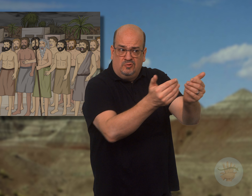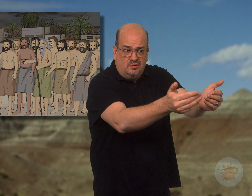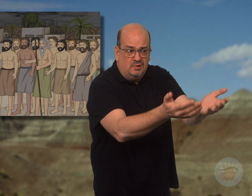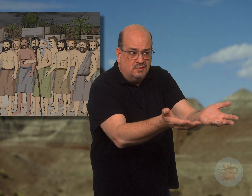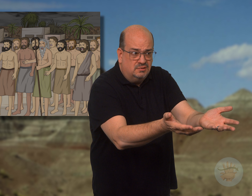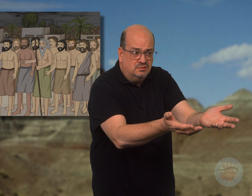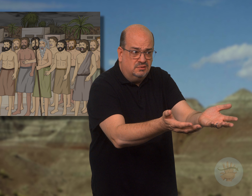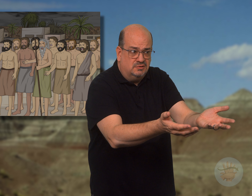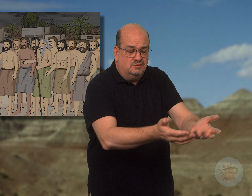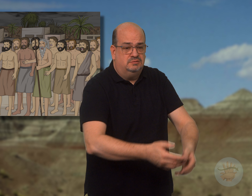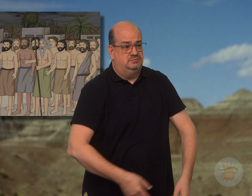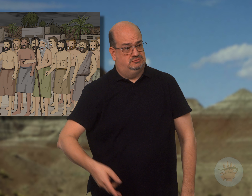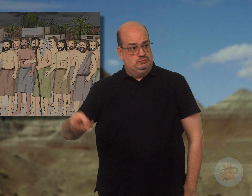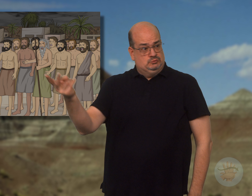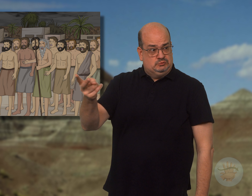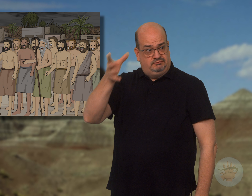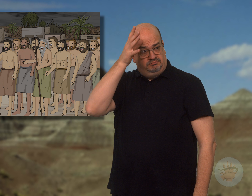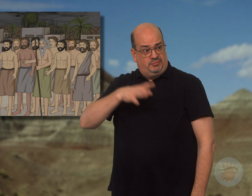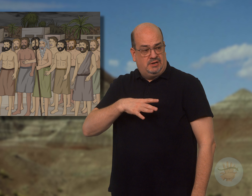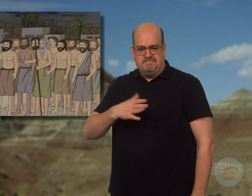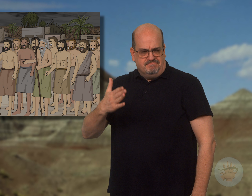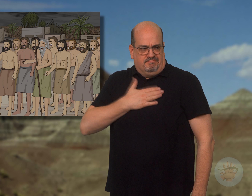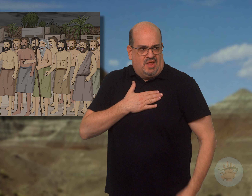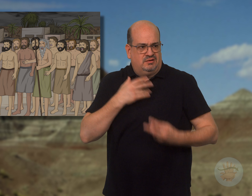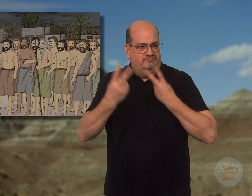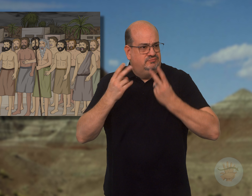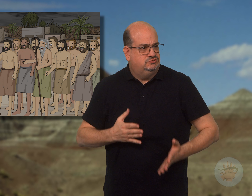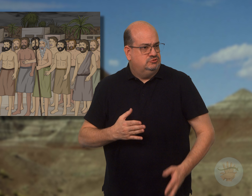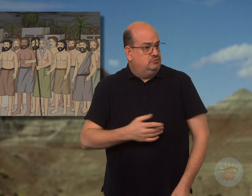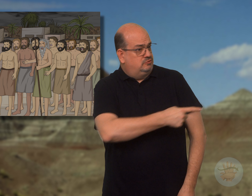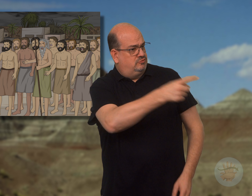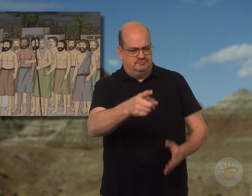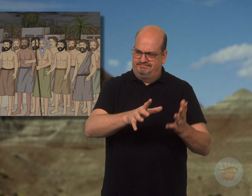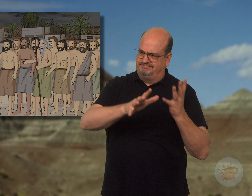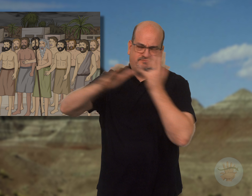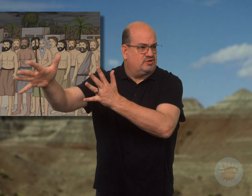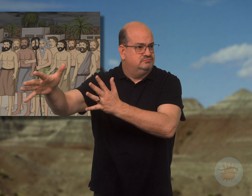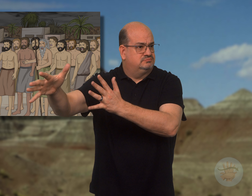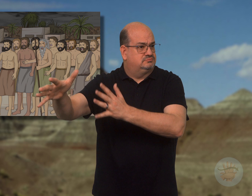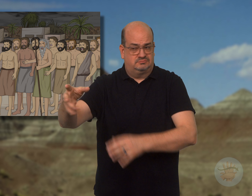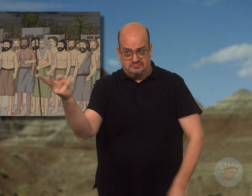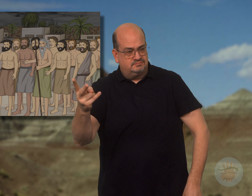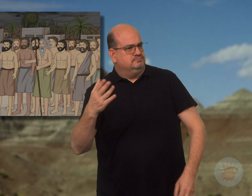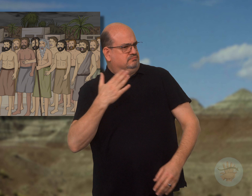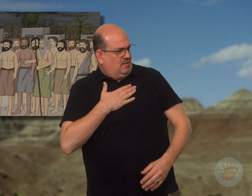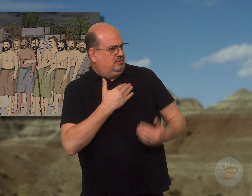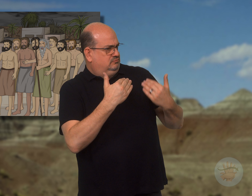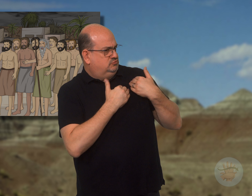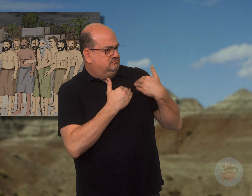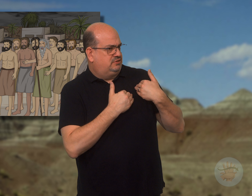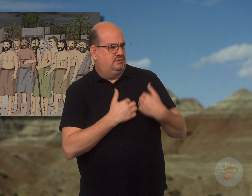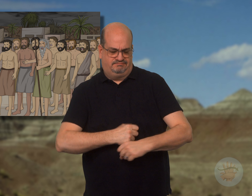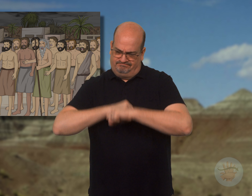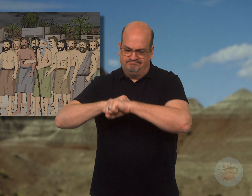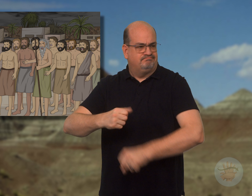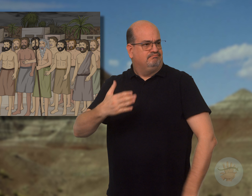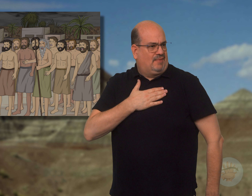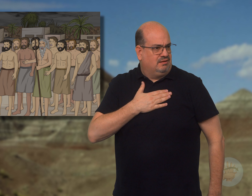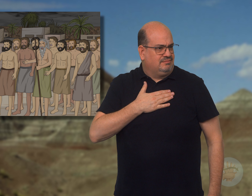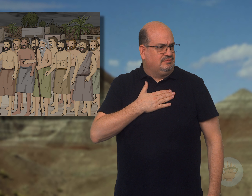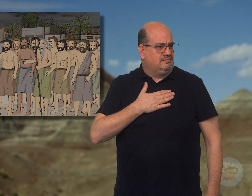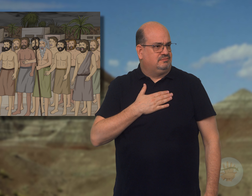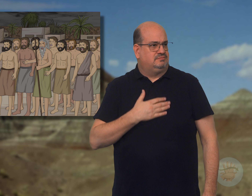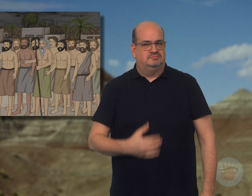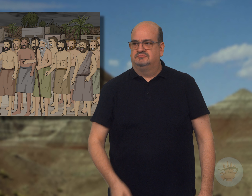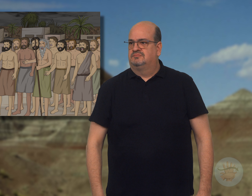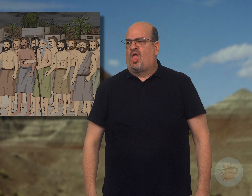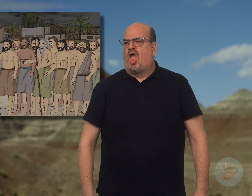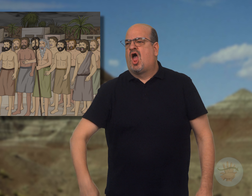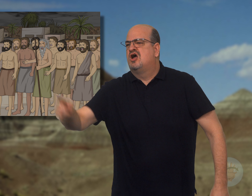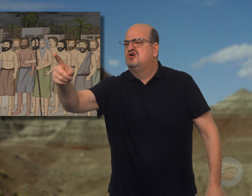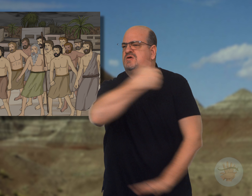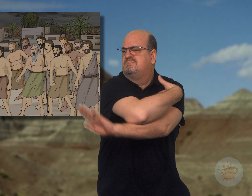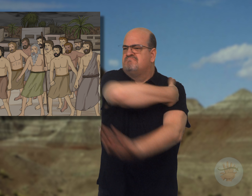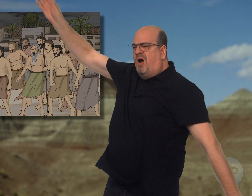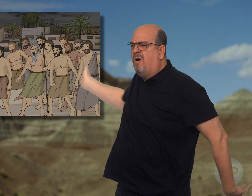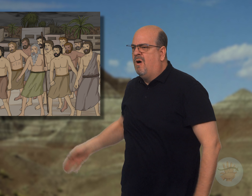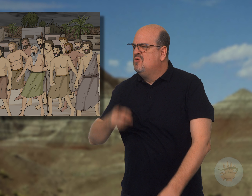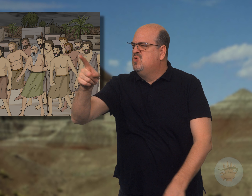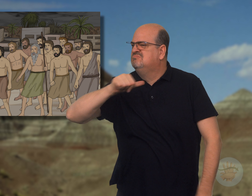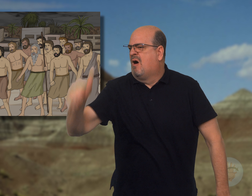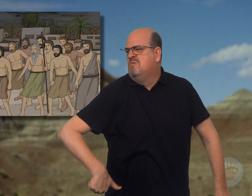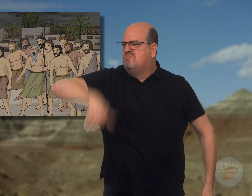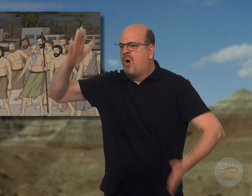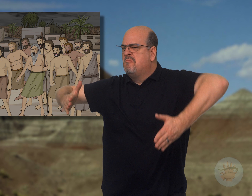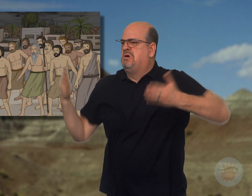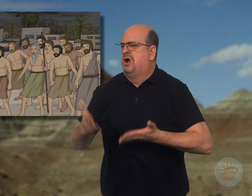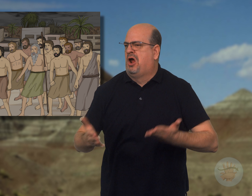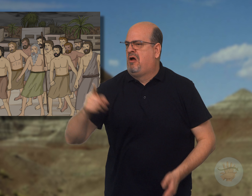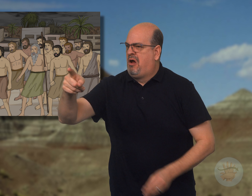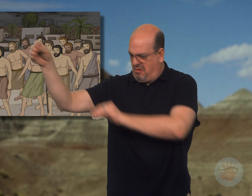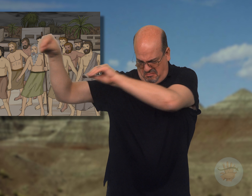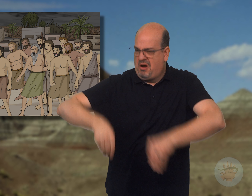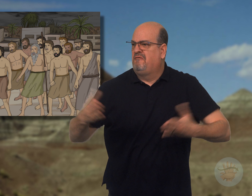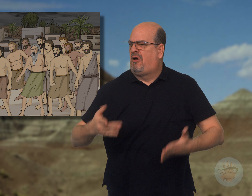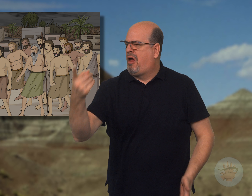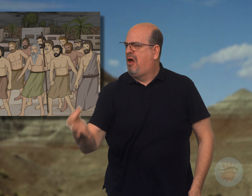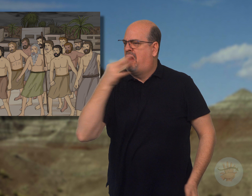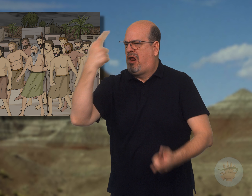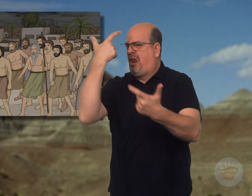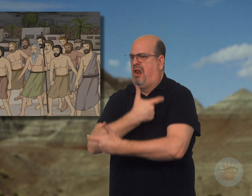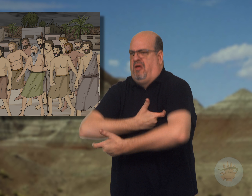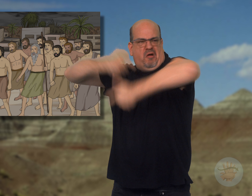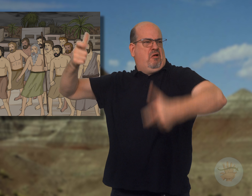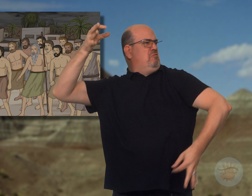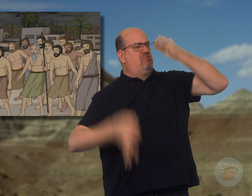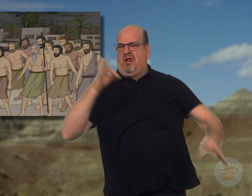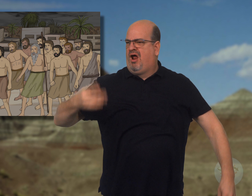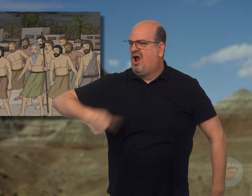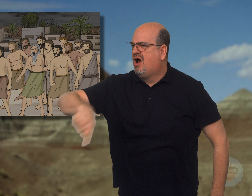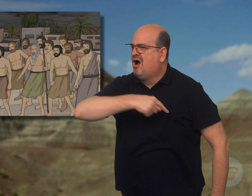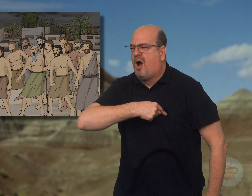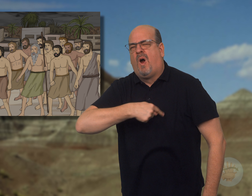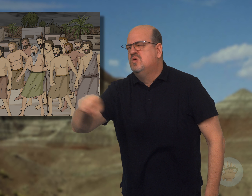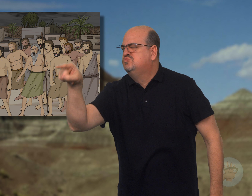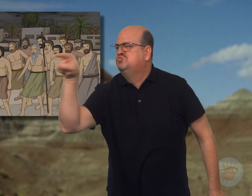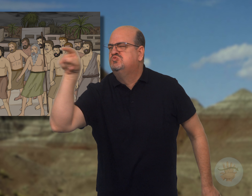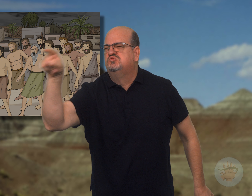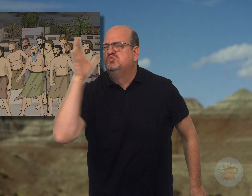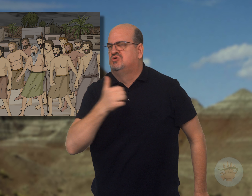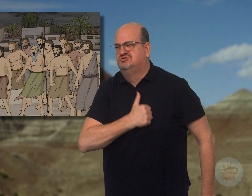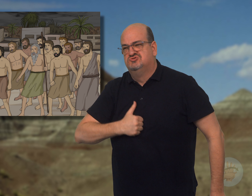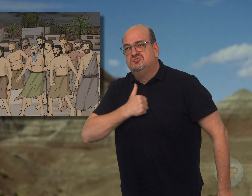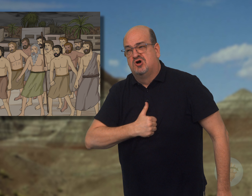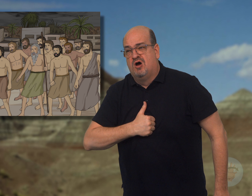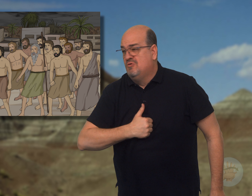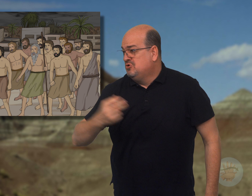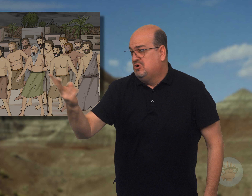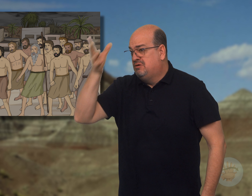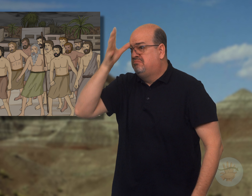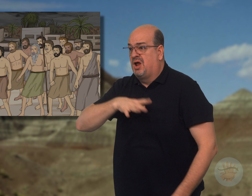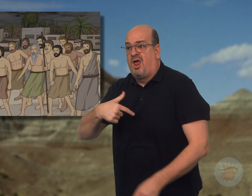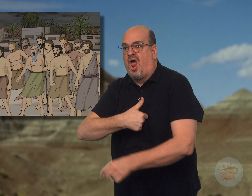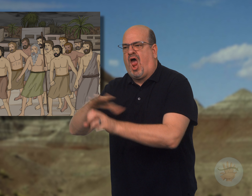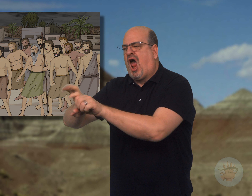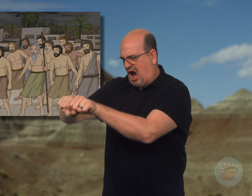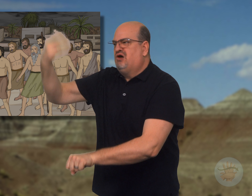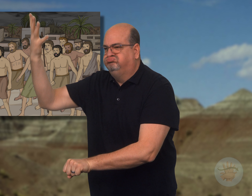But do not do anything to these men, for they have come under the protection of my roof.” “Get out of the way!” they replied.